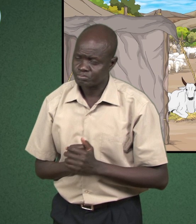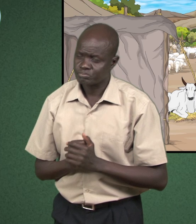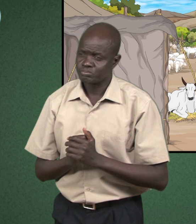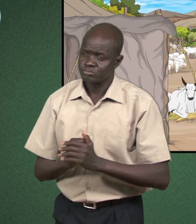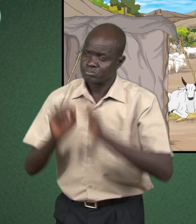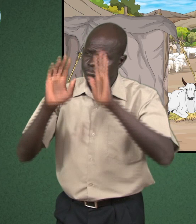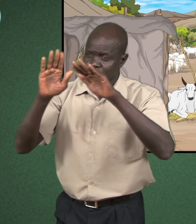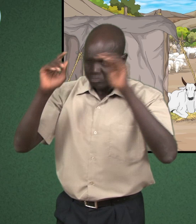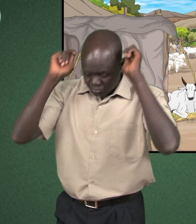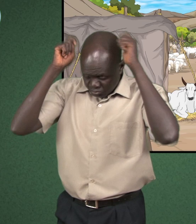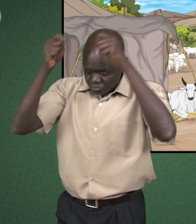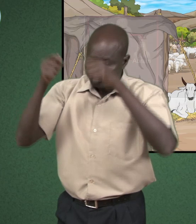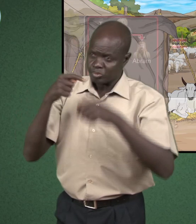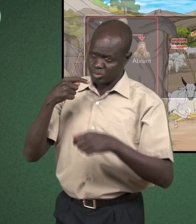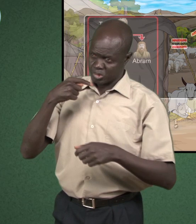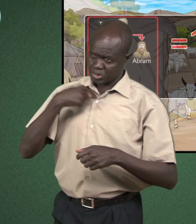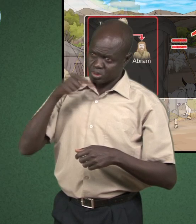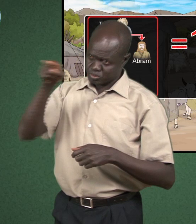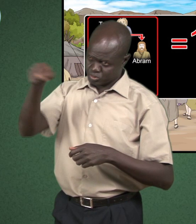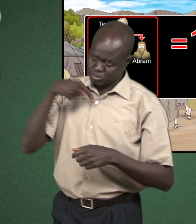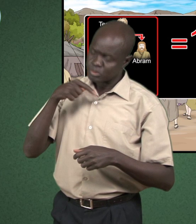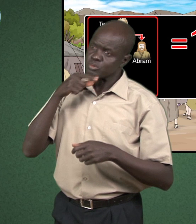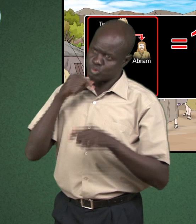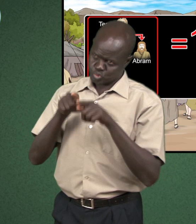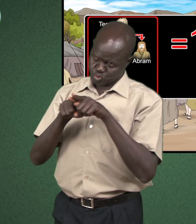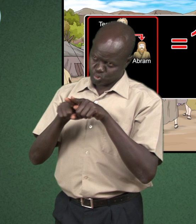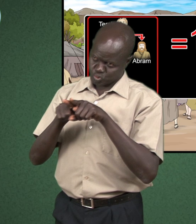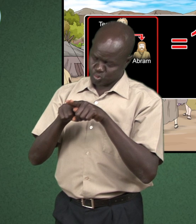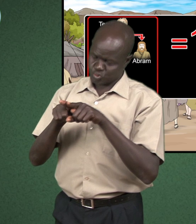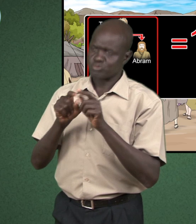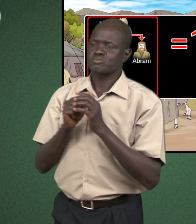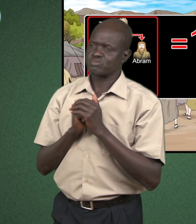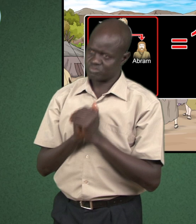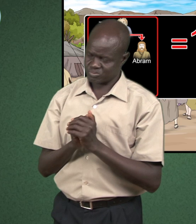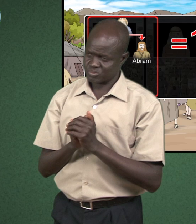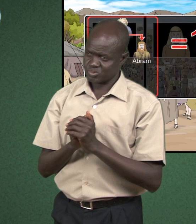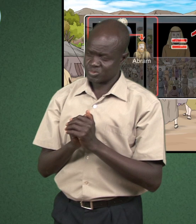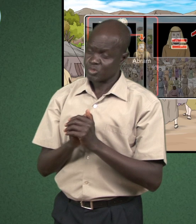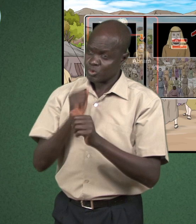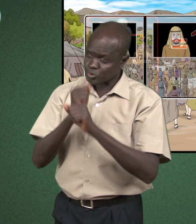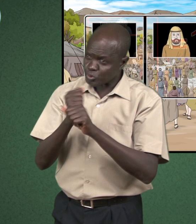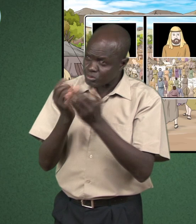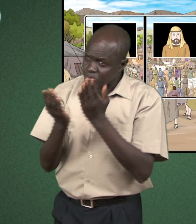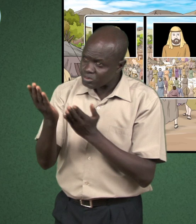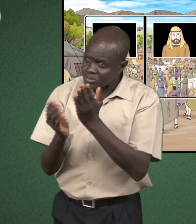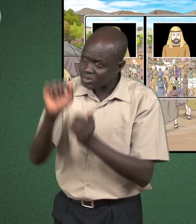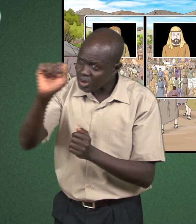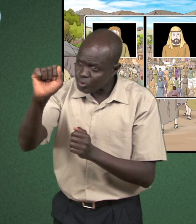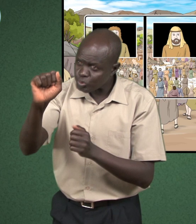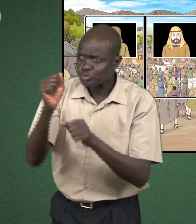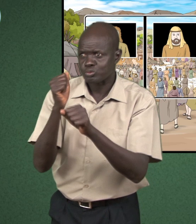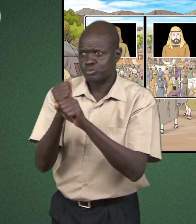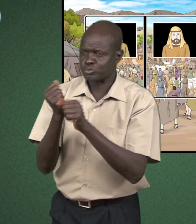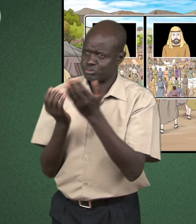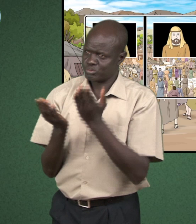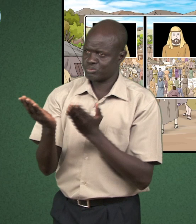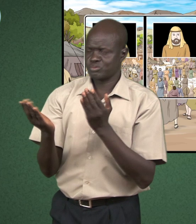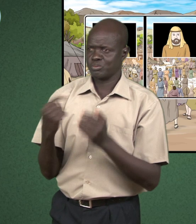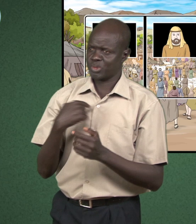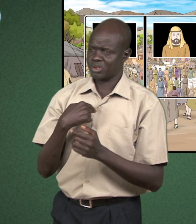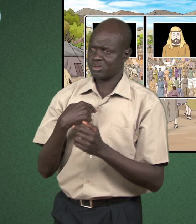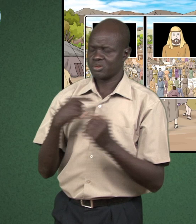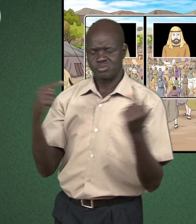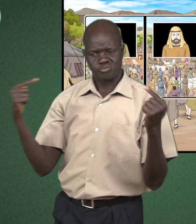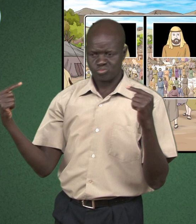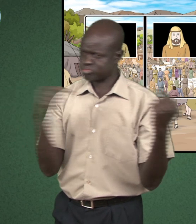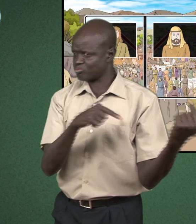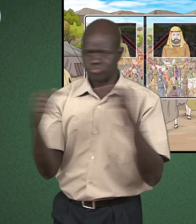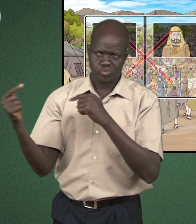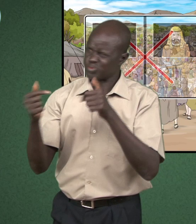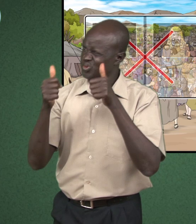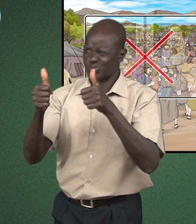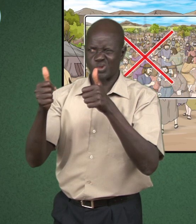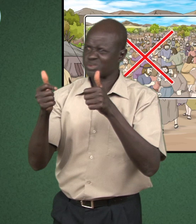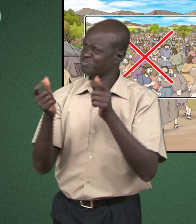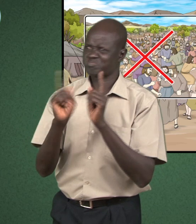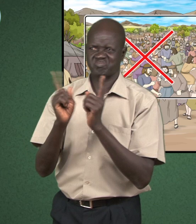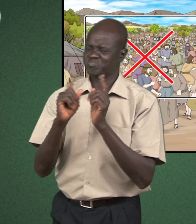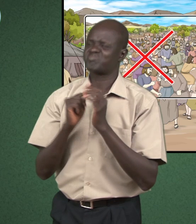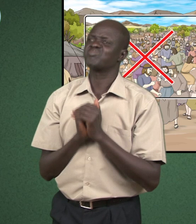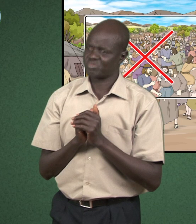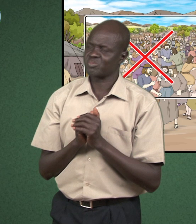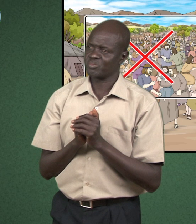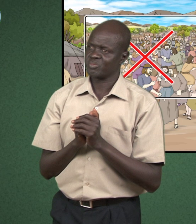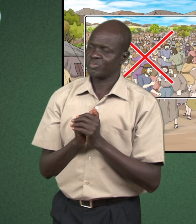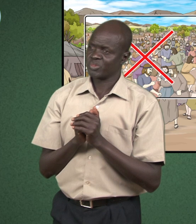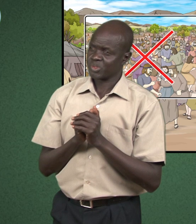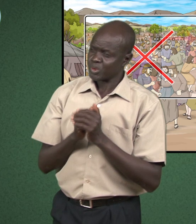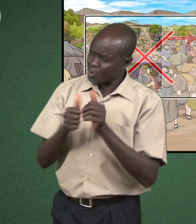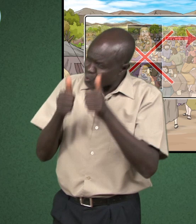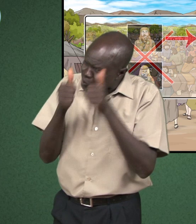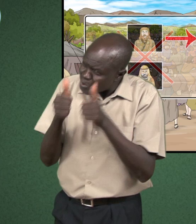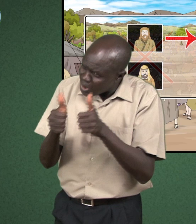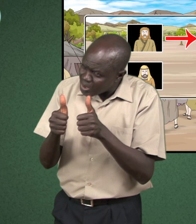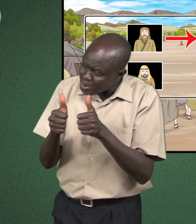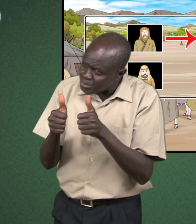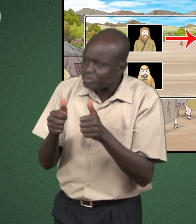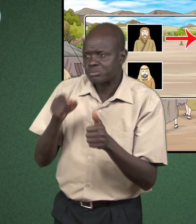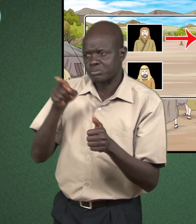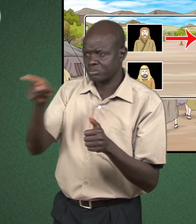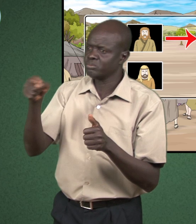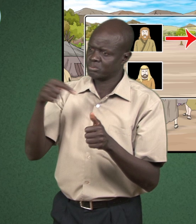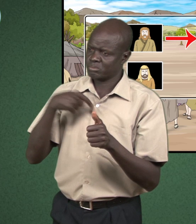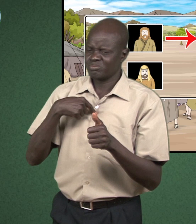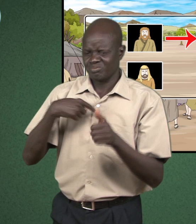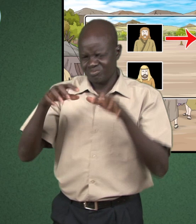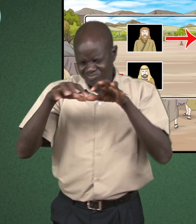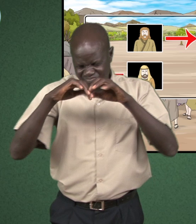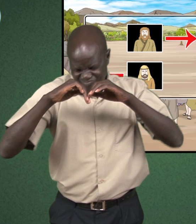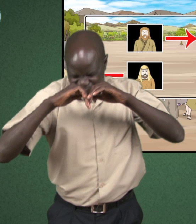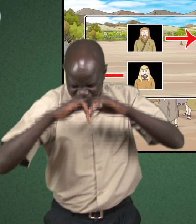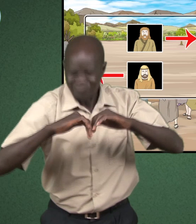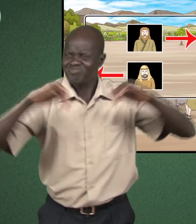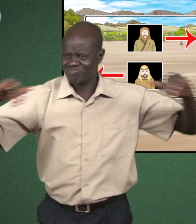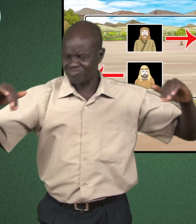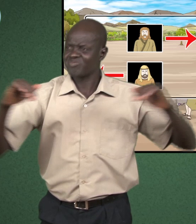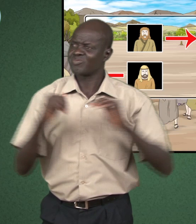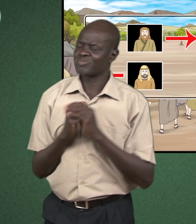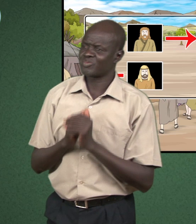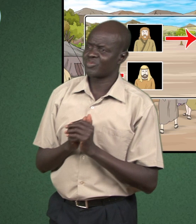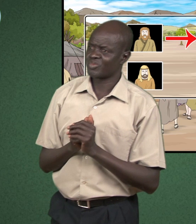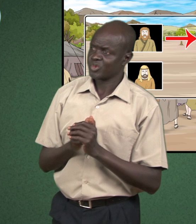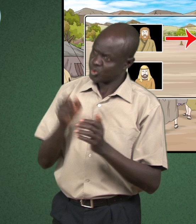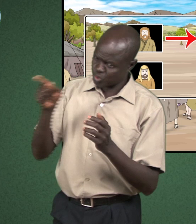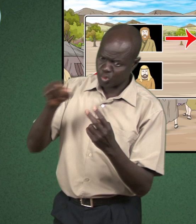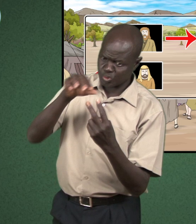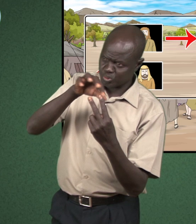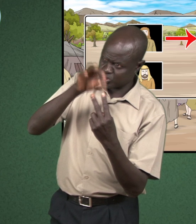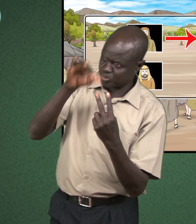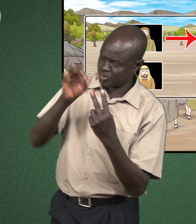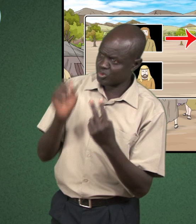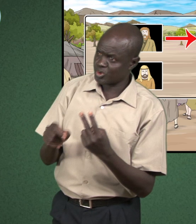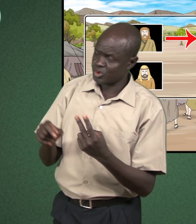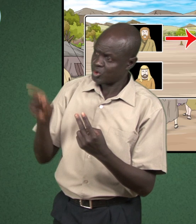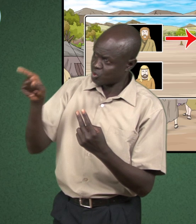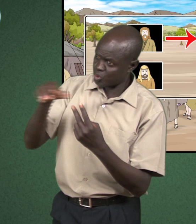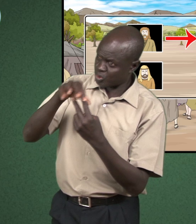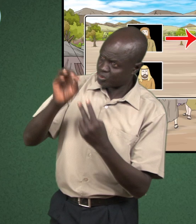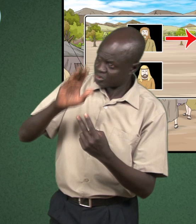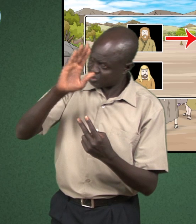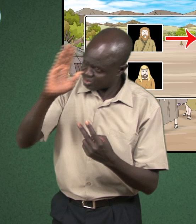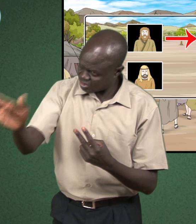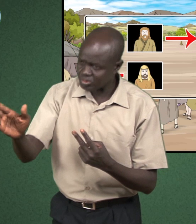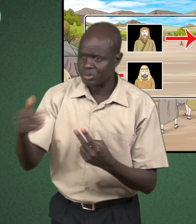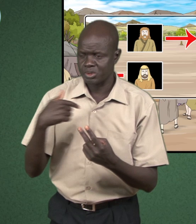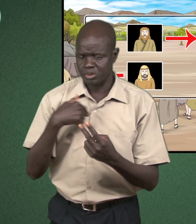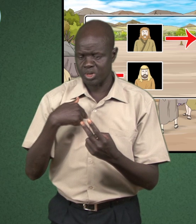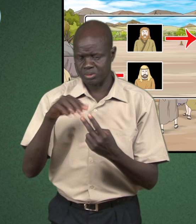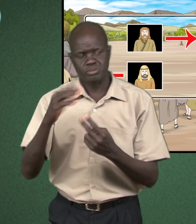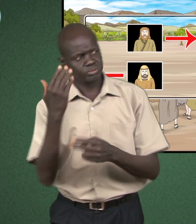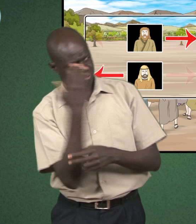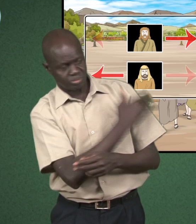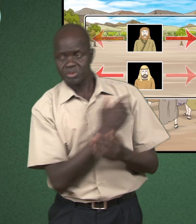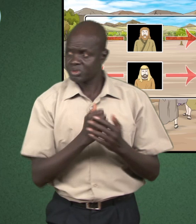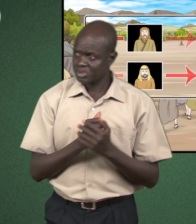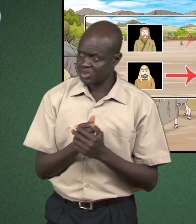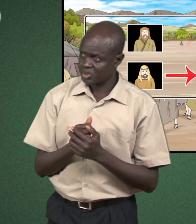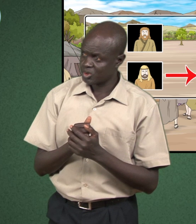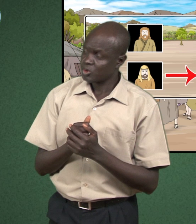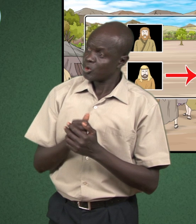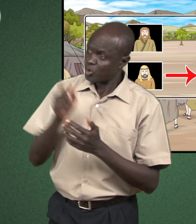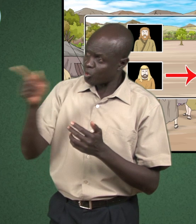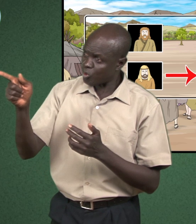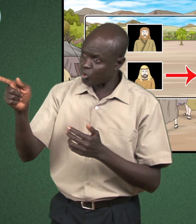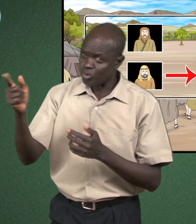After all, we are brothers. Is not the whole land before you? Now separate yourself from me. If you go to the left, I will go to the right;